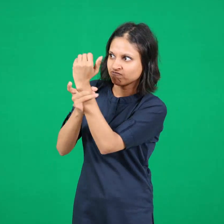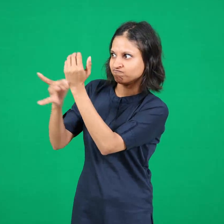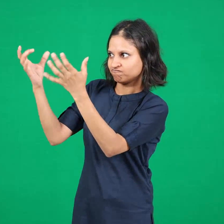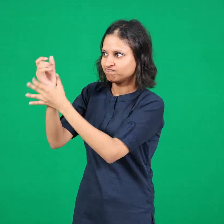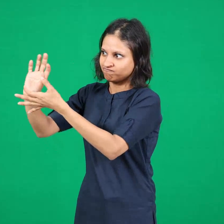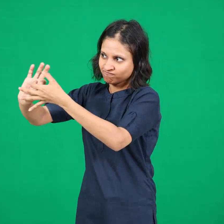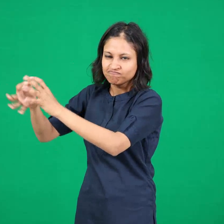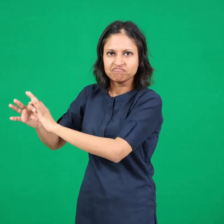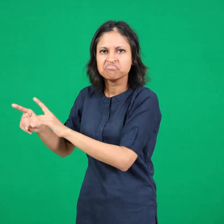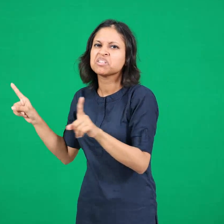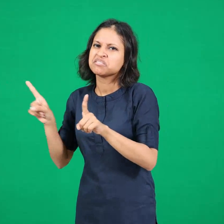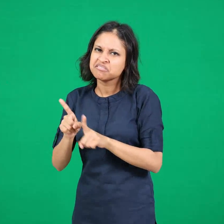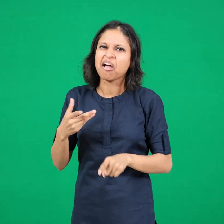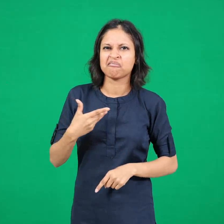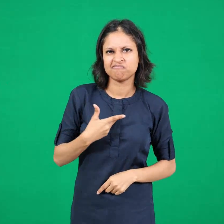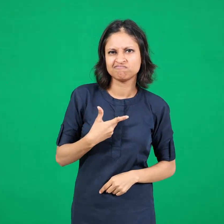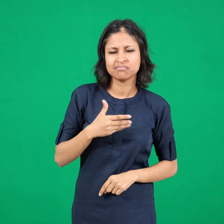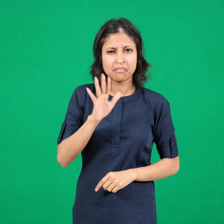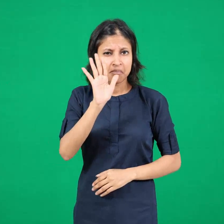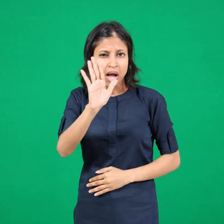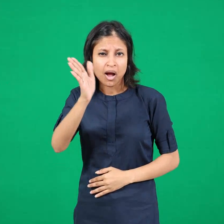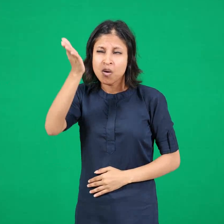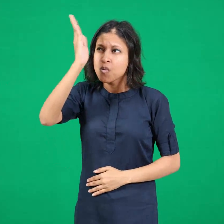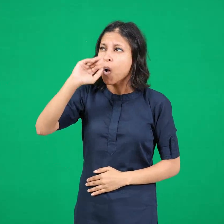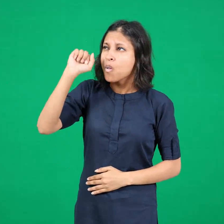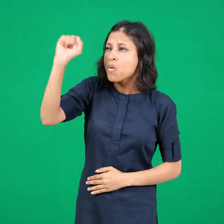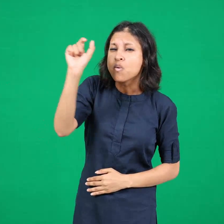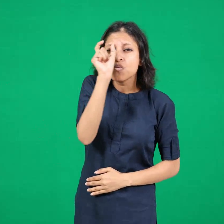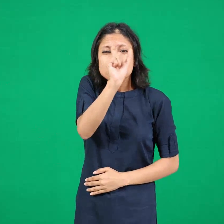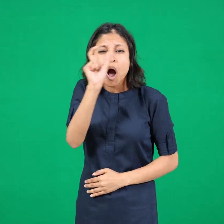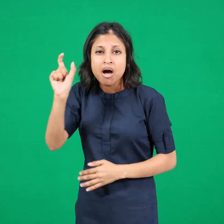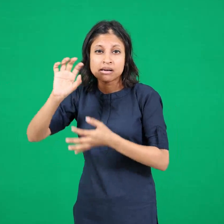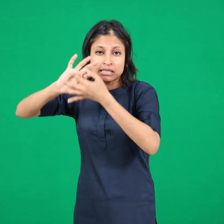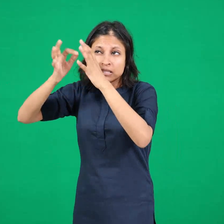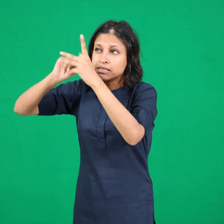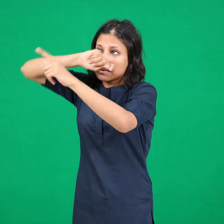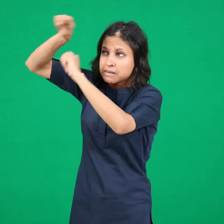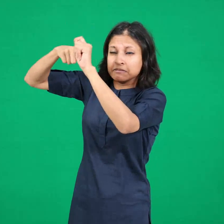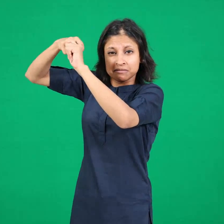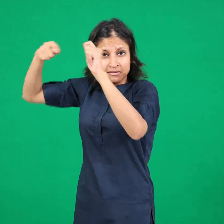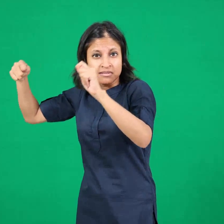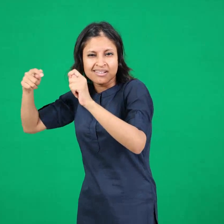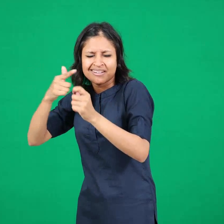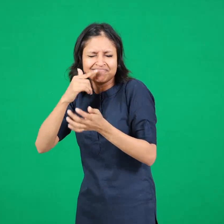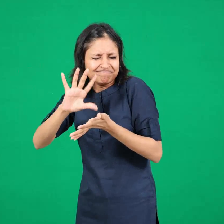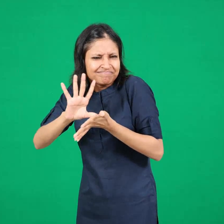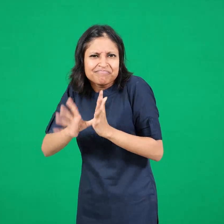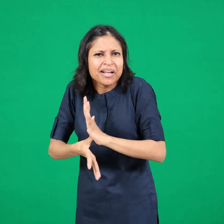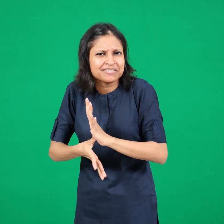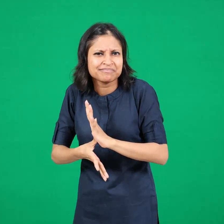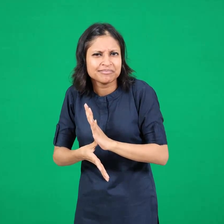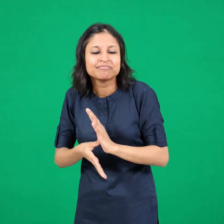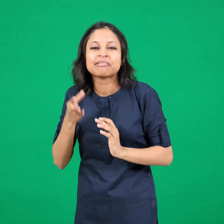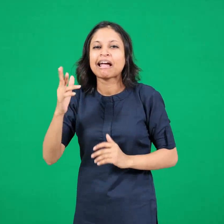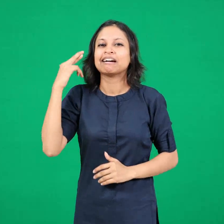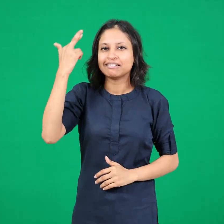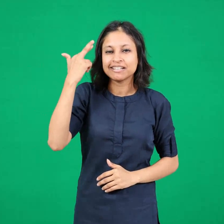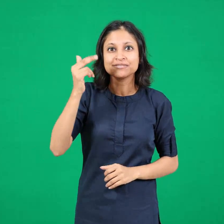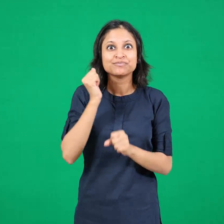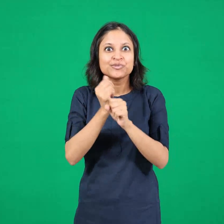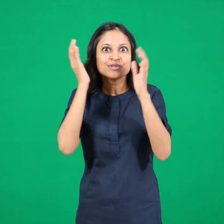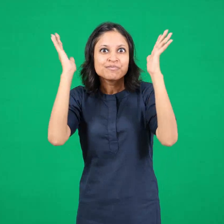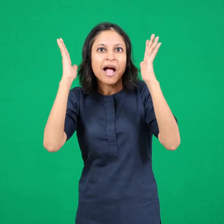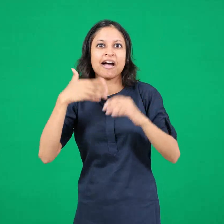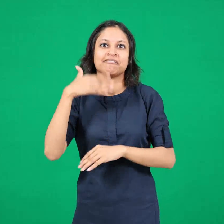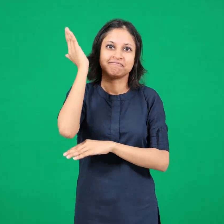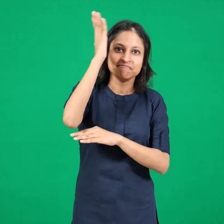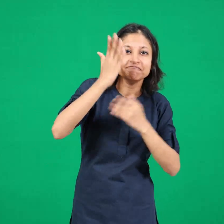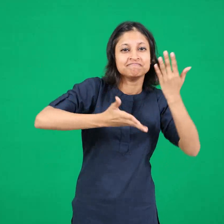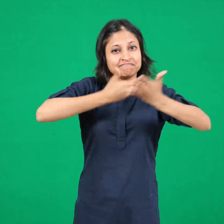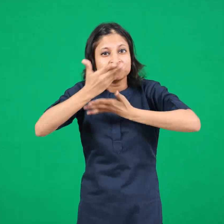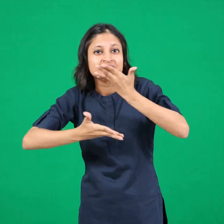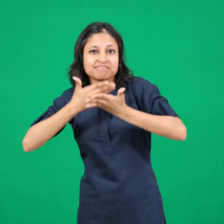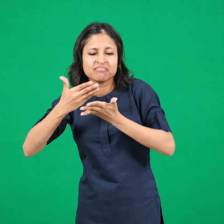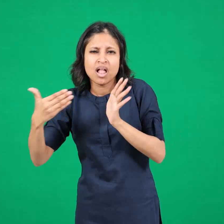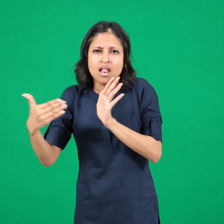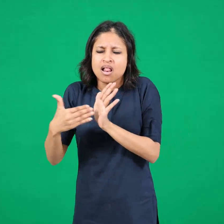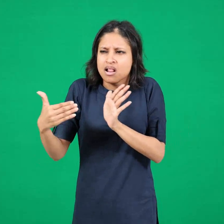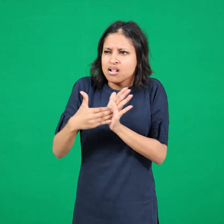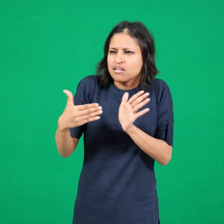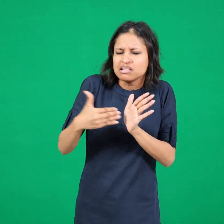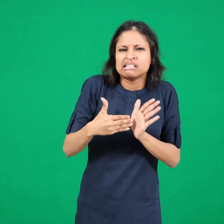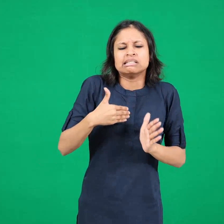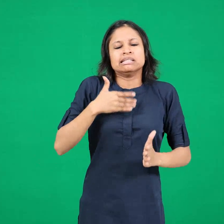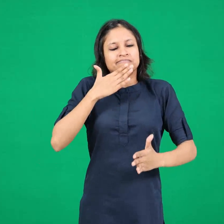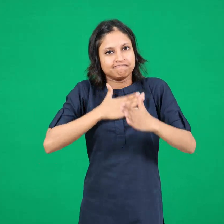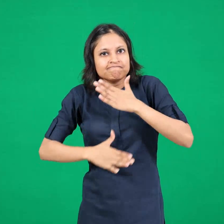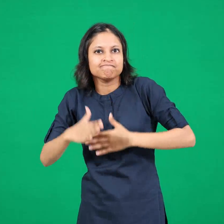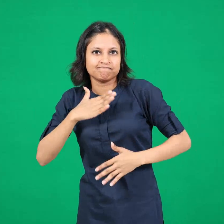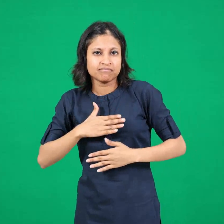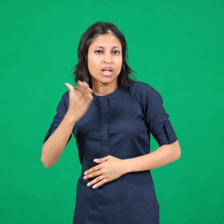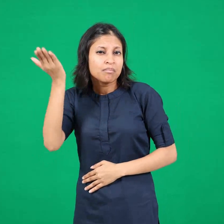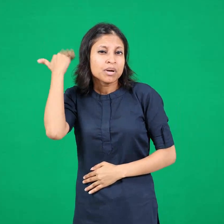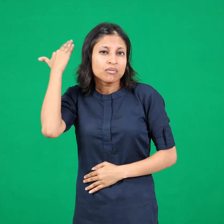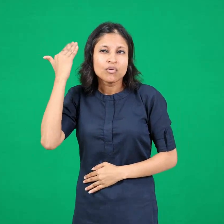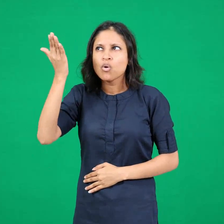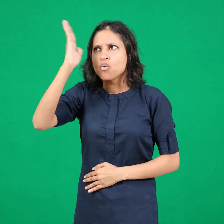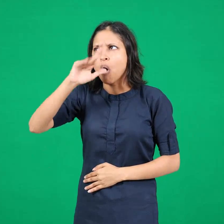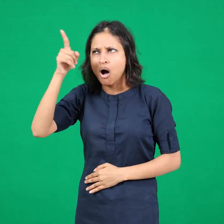But the word of God cannot be chained!